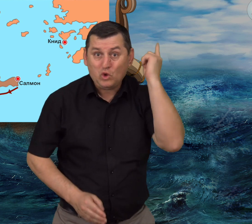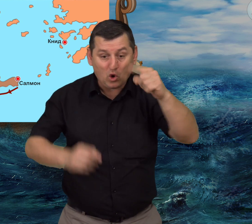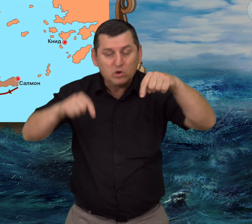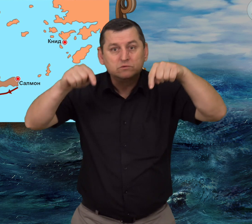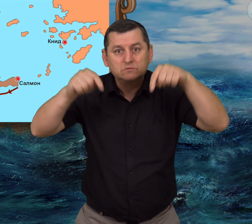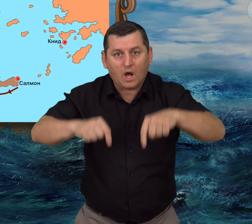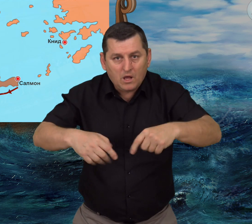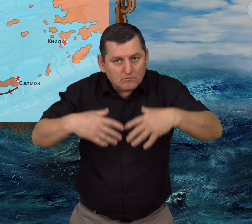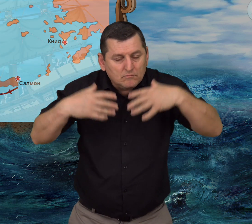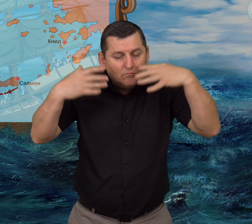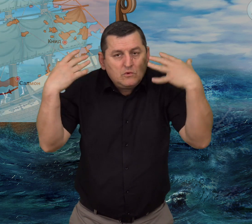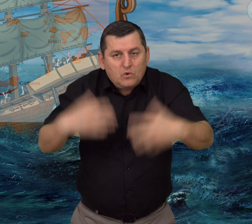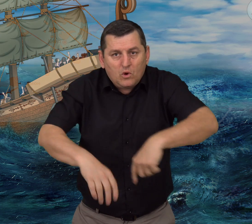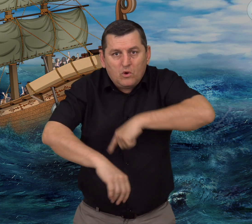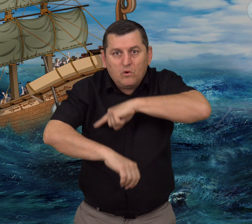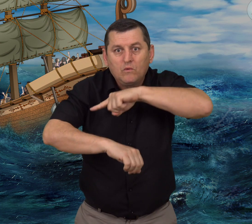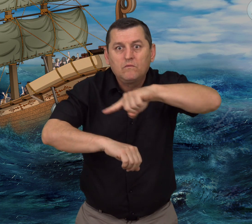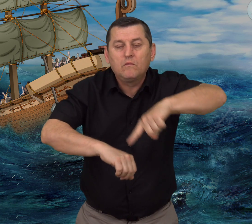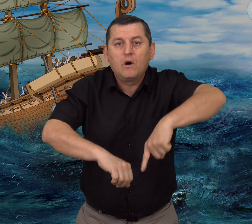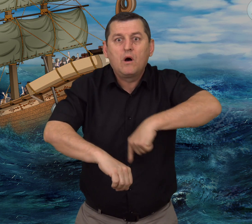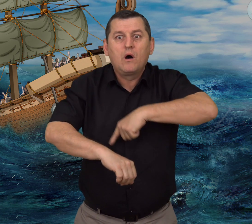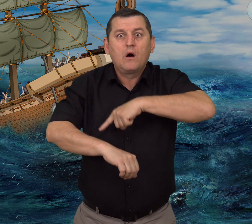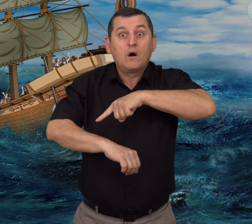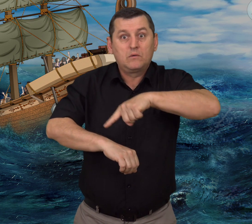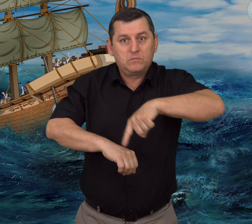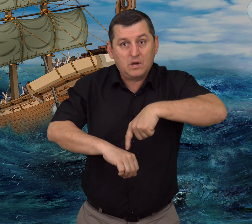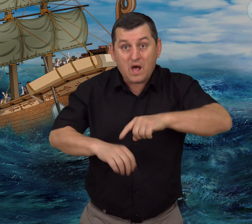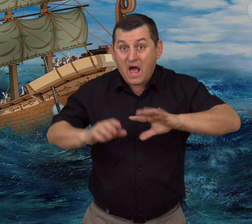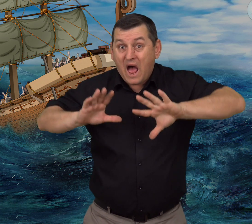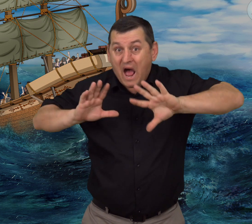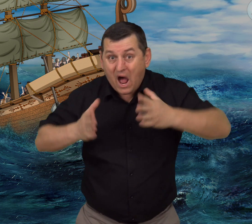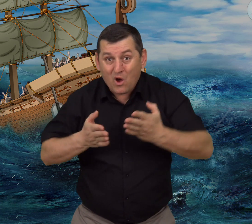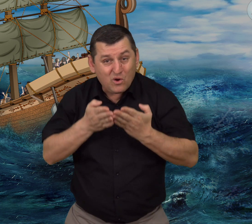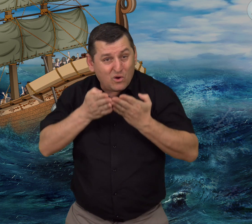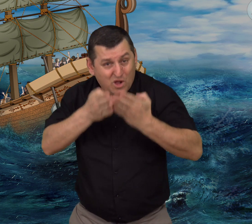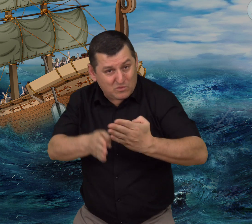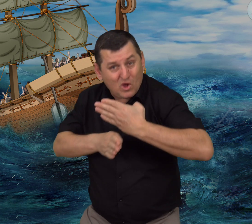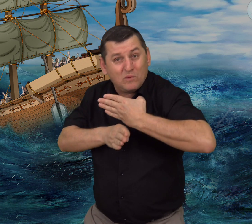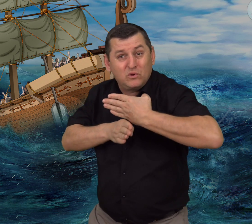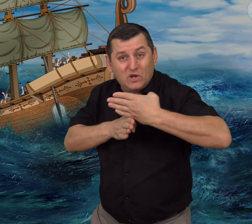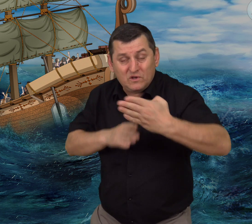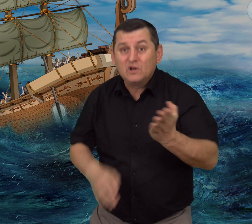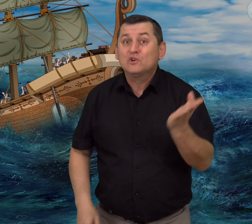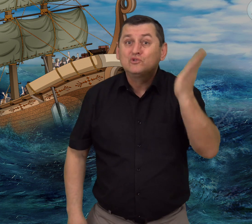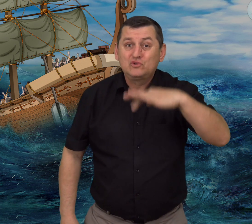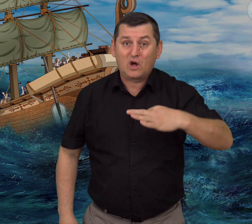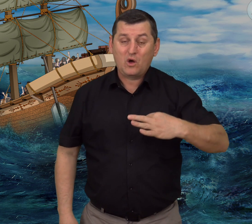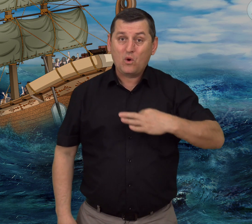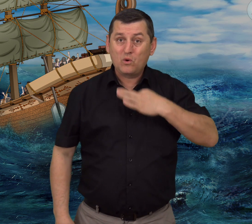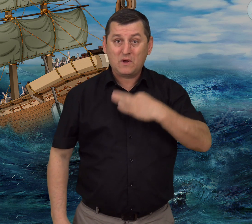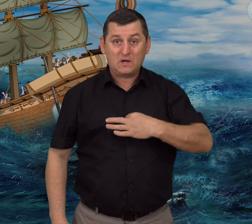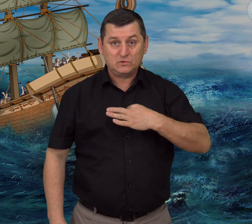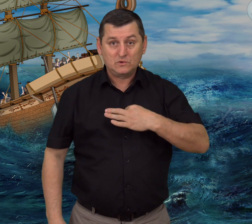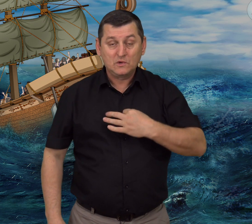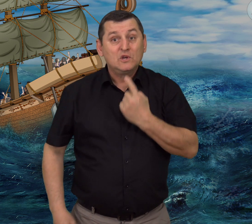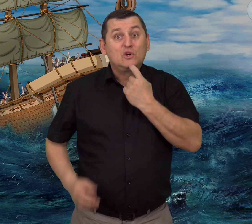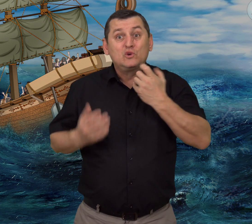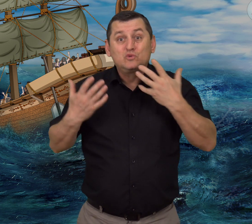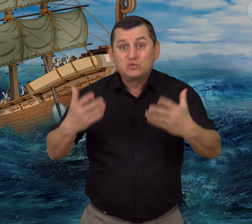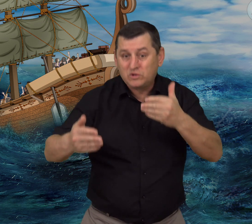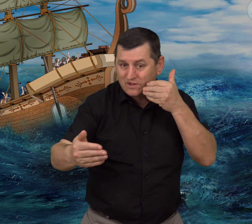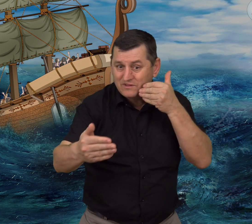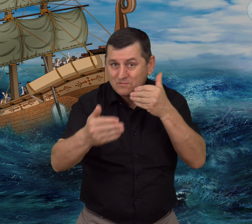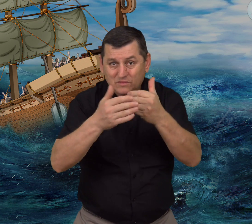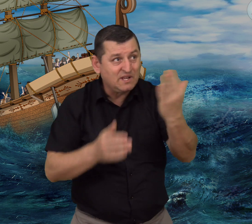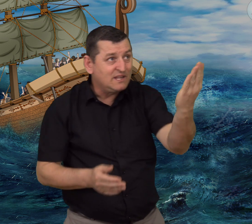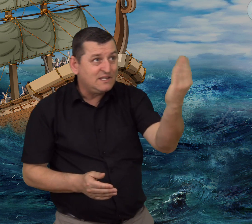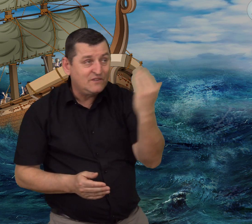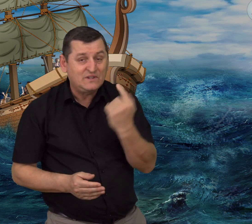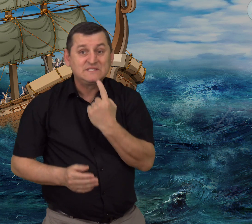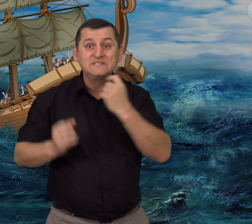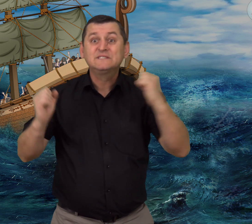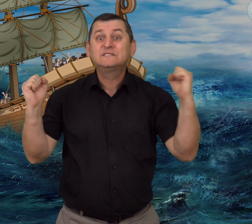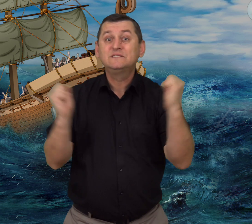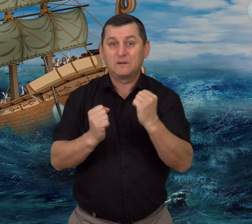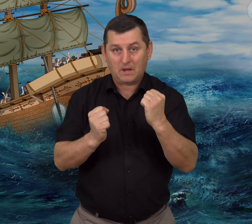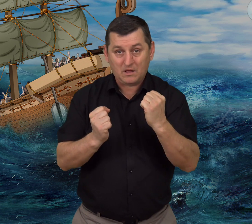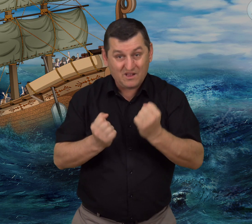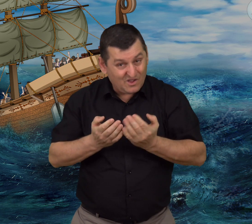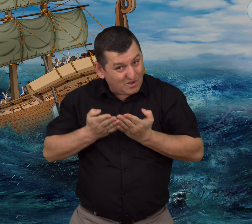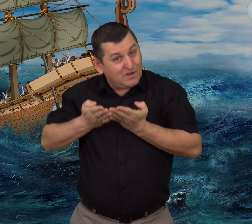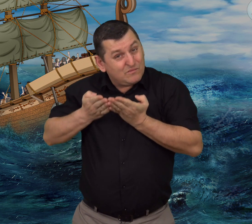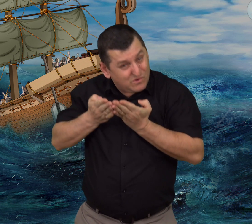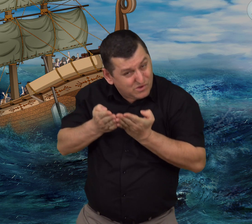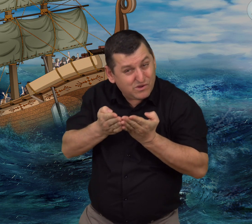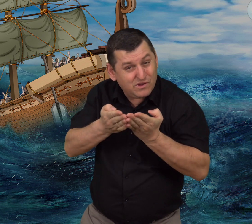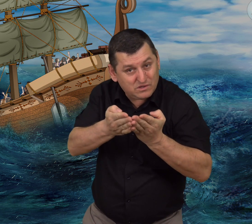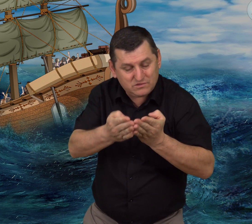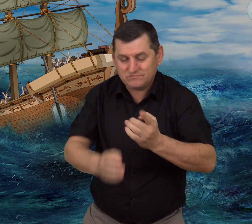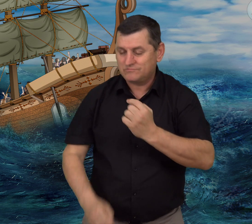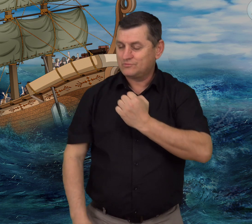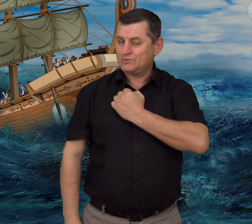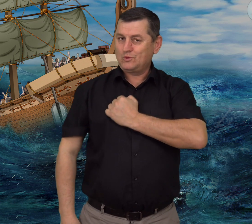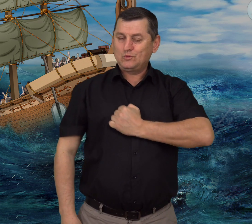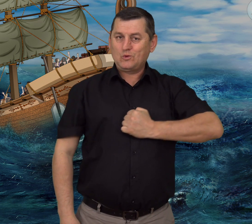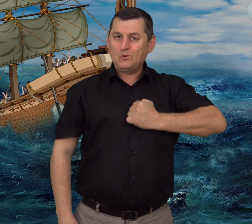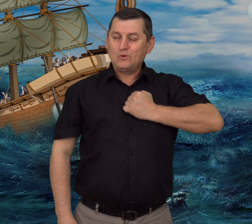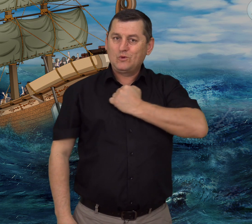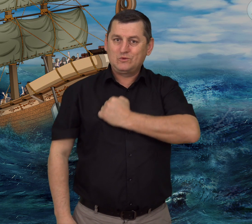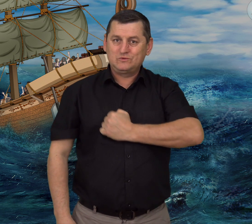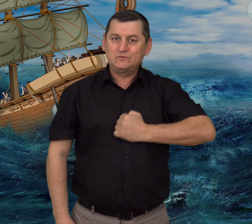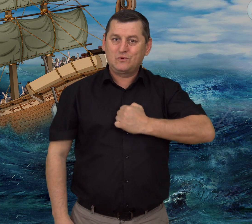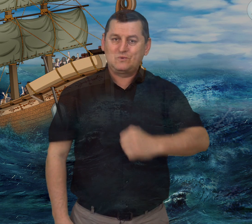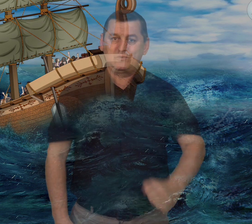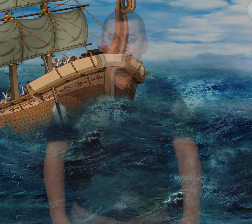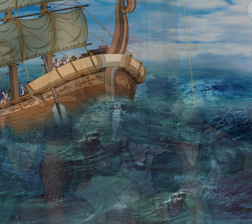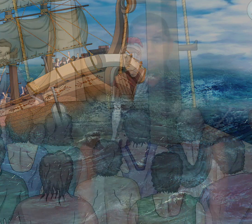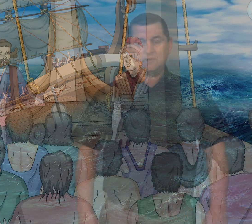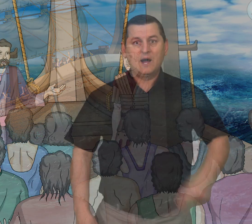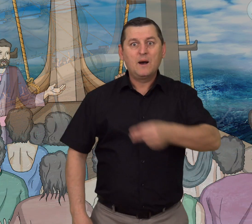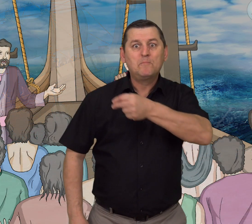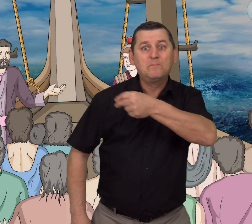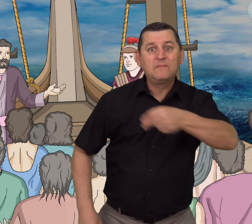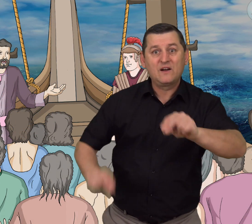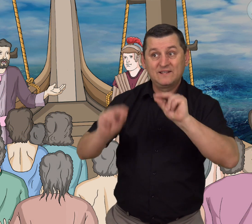By now much time had passed, and the voyage had already become dangerous because it was after the Fast.